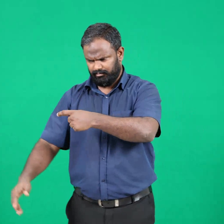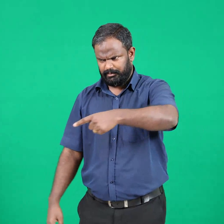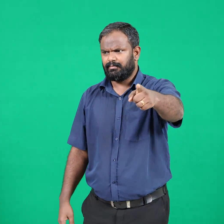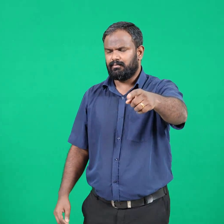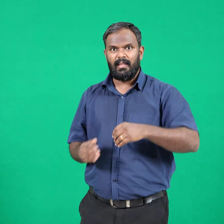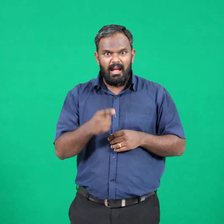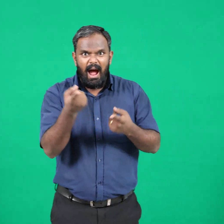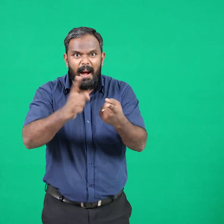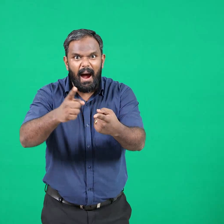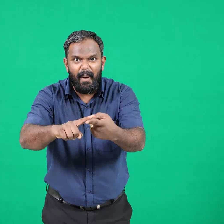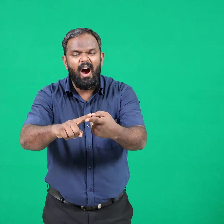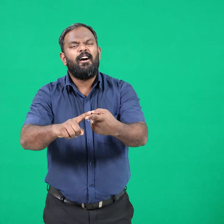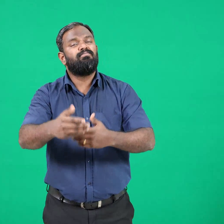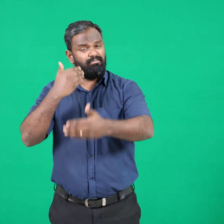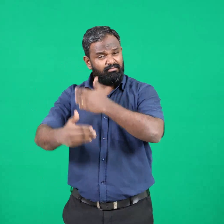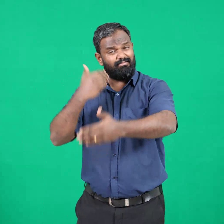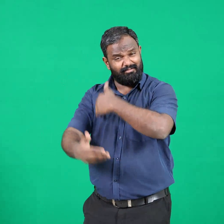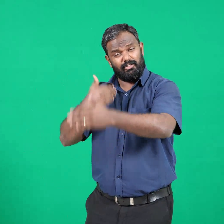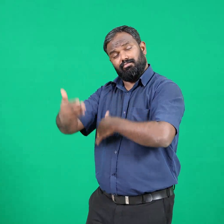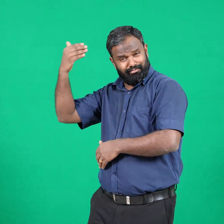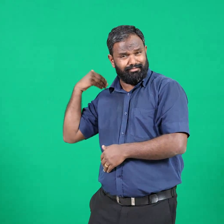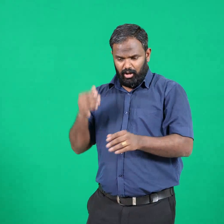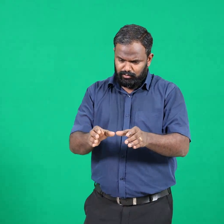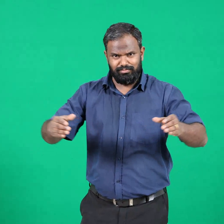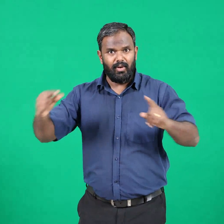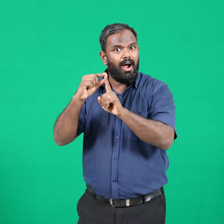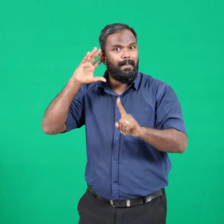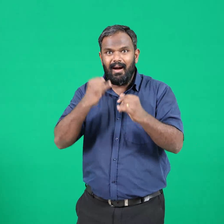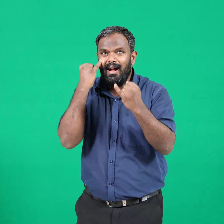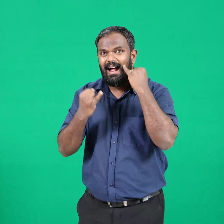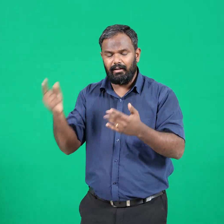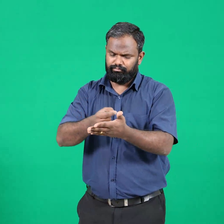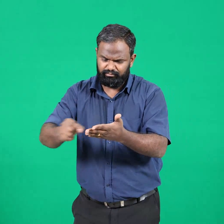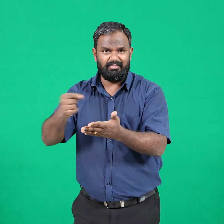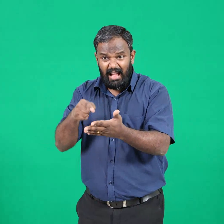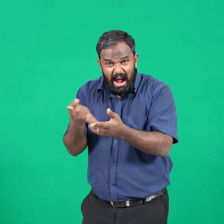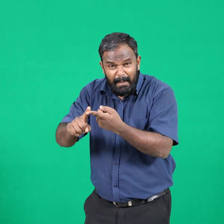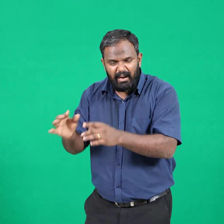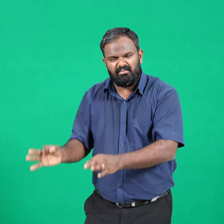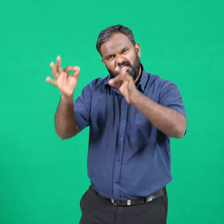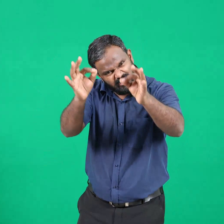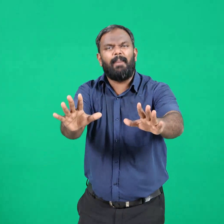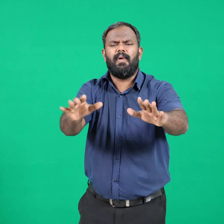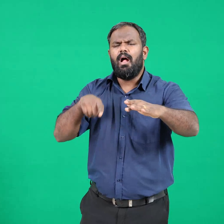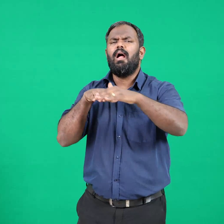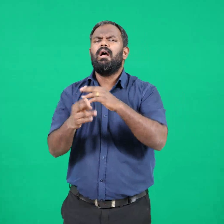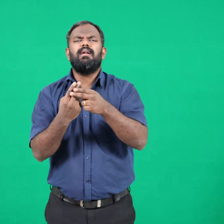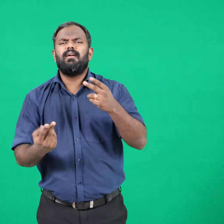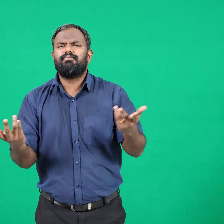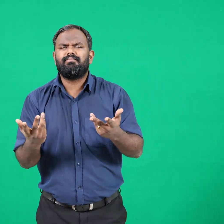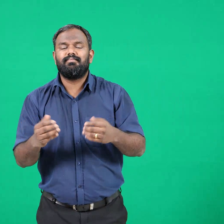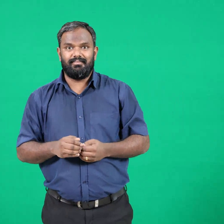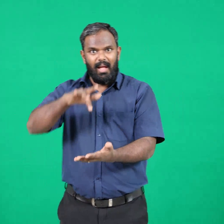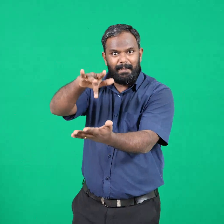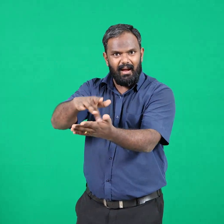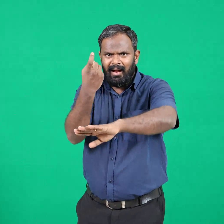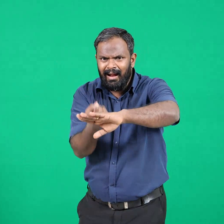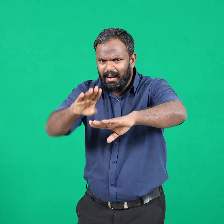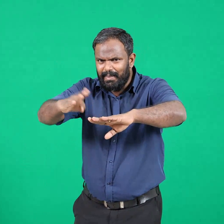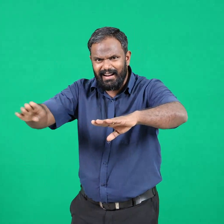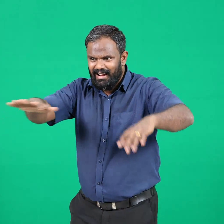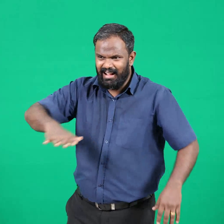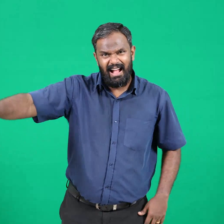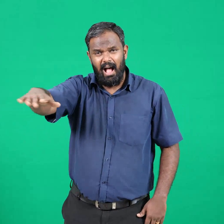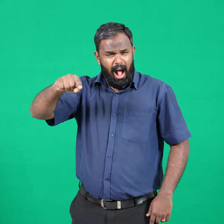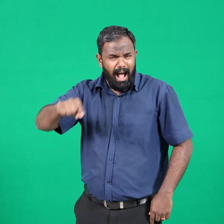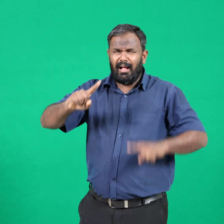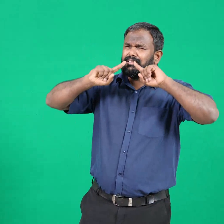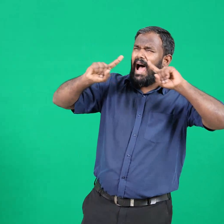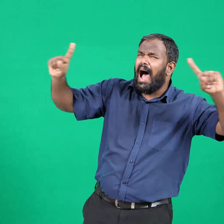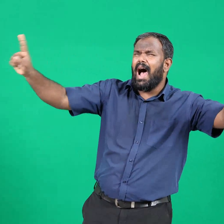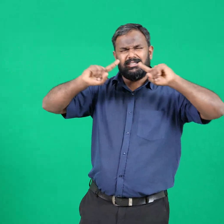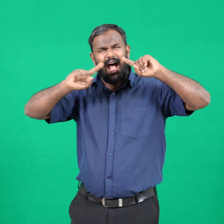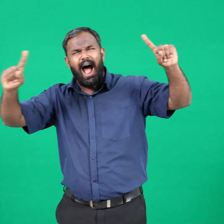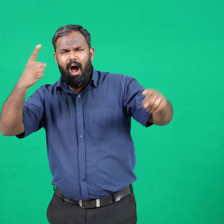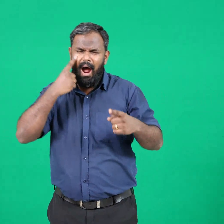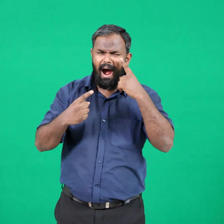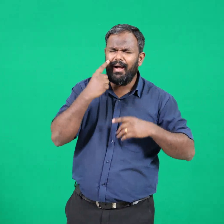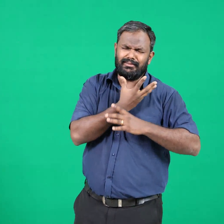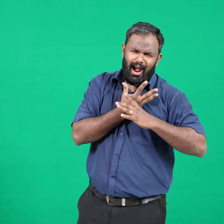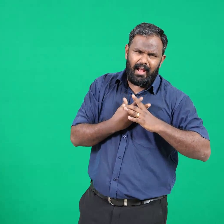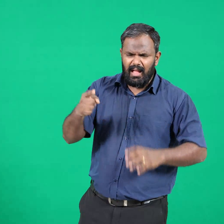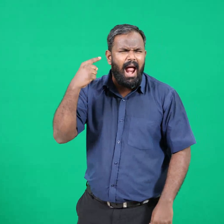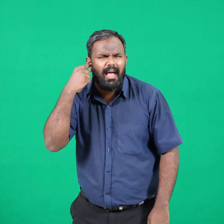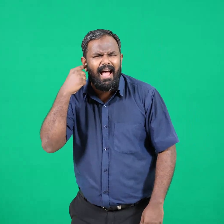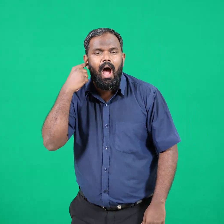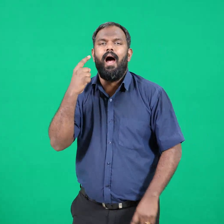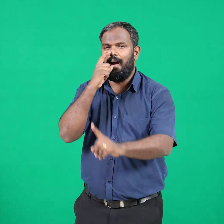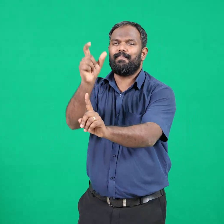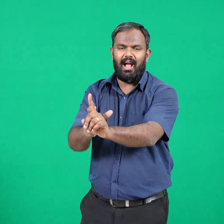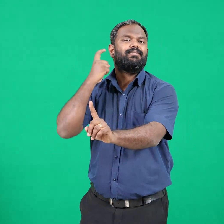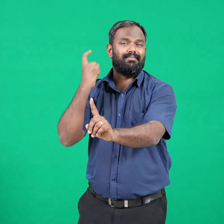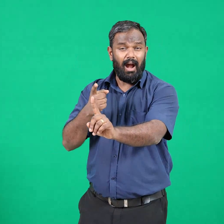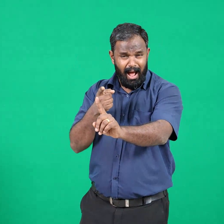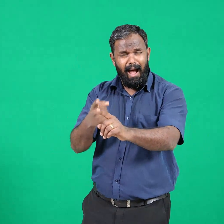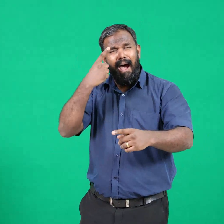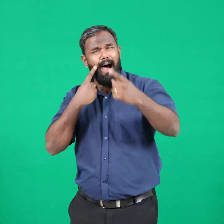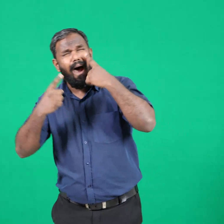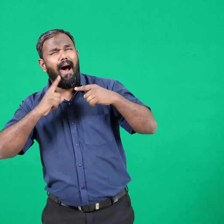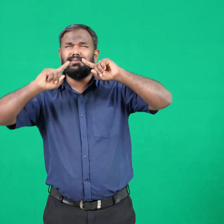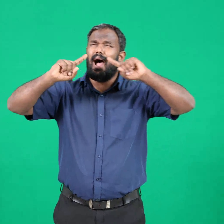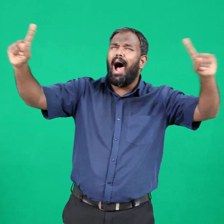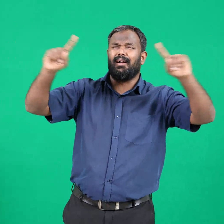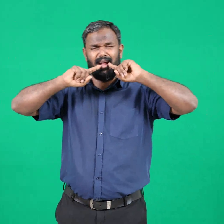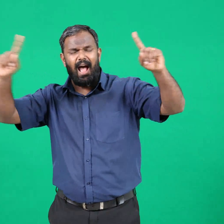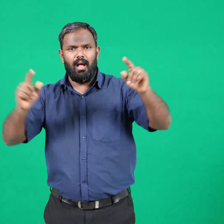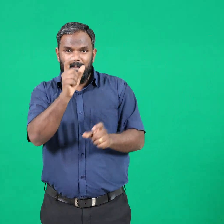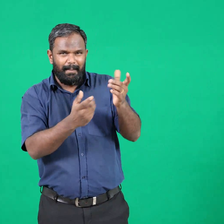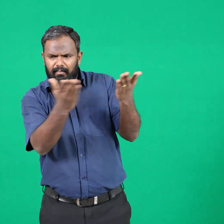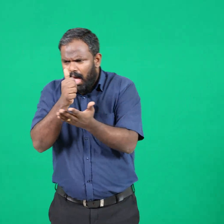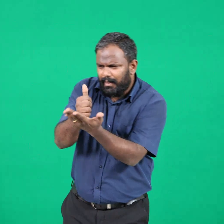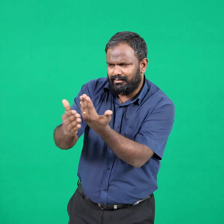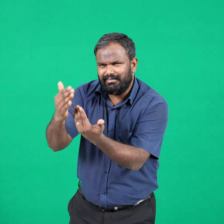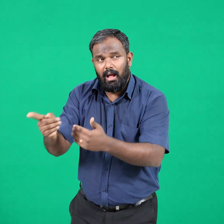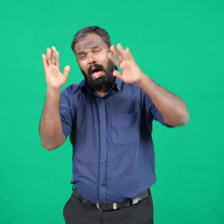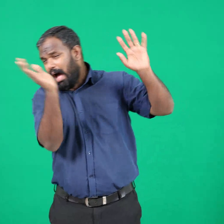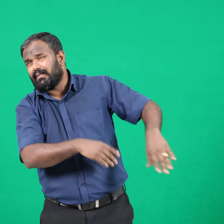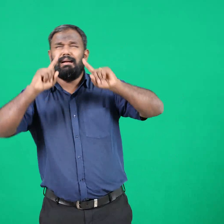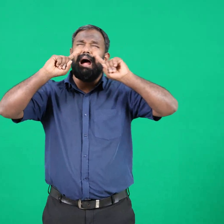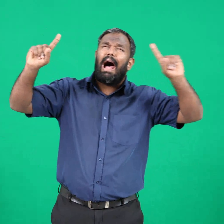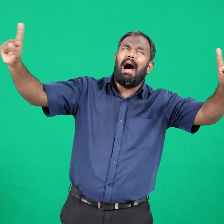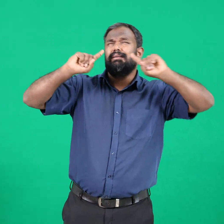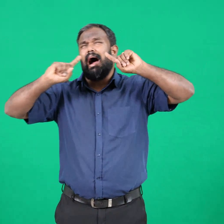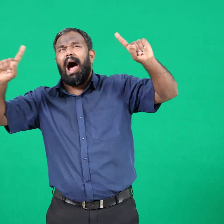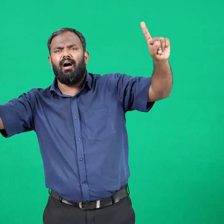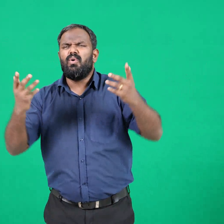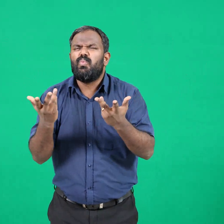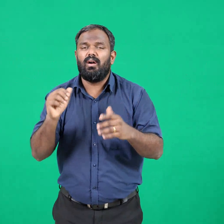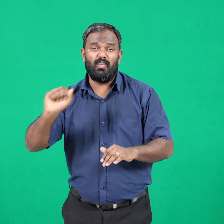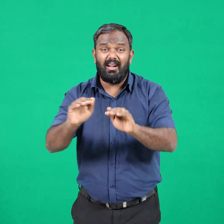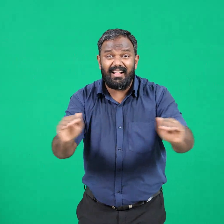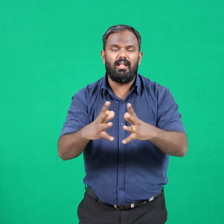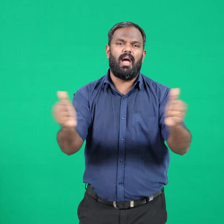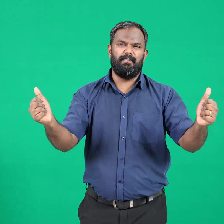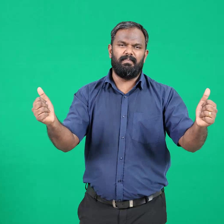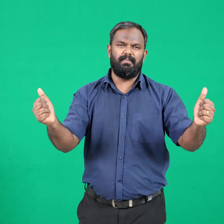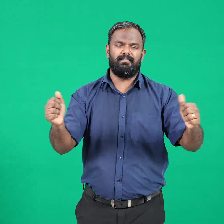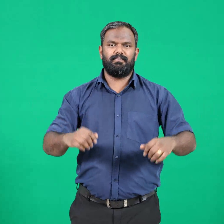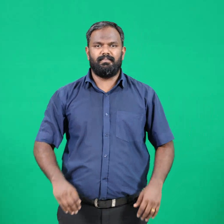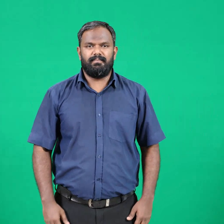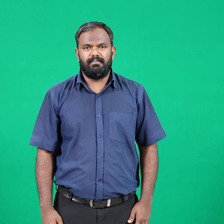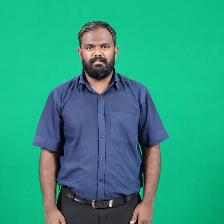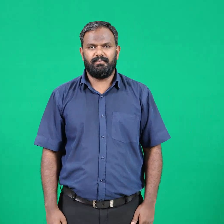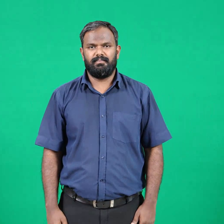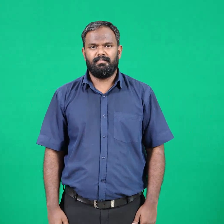Then what was spoken through the prophet Jeremiah was fulfilled: "A voice is heard in Ramah, weeping and great mourning, Rachel weeping for her children, and refusing to be comforted, because they are no more."